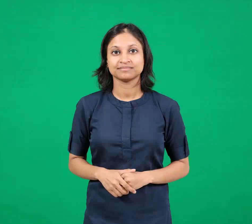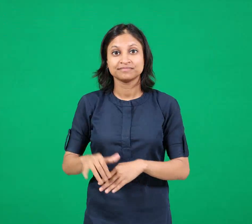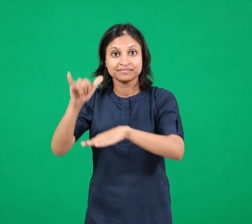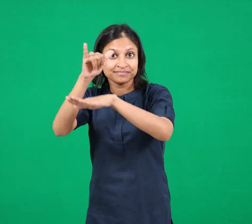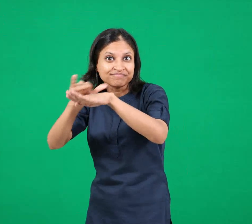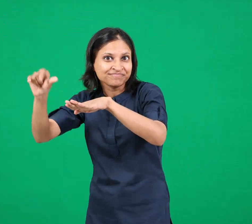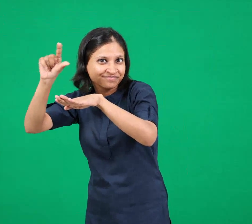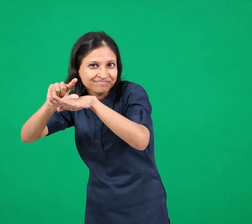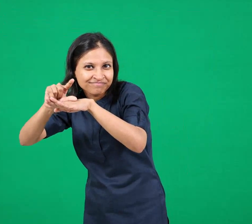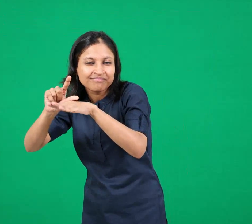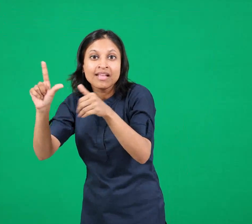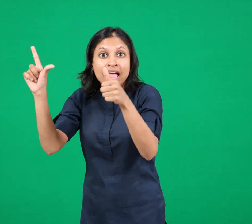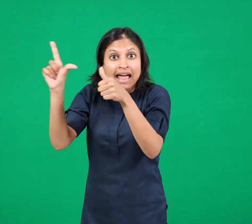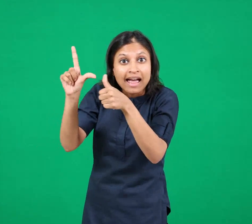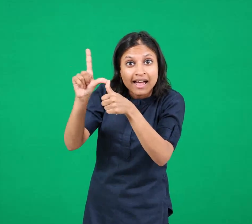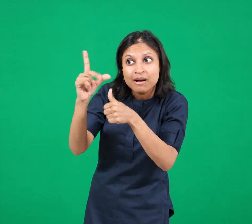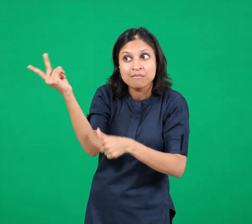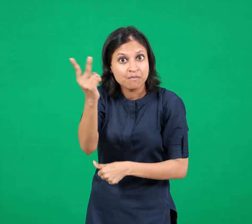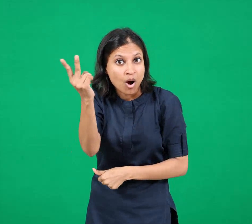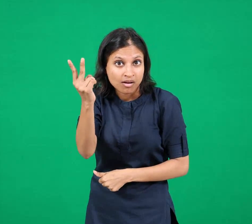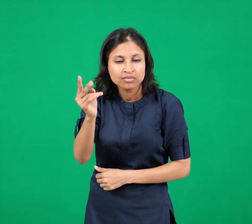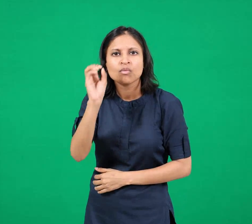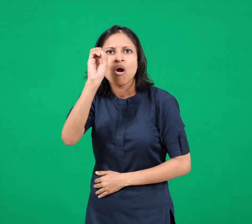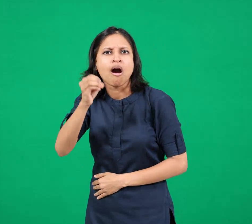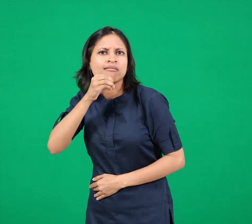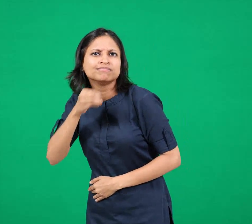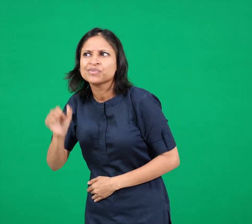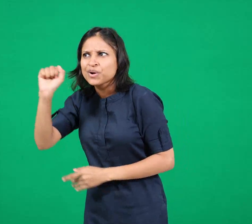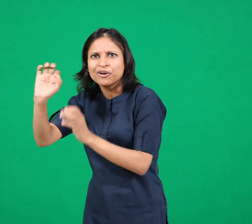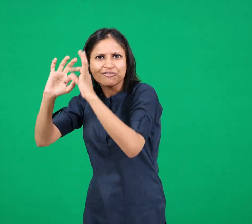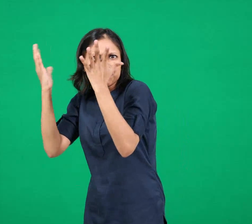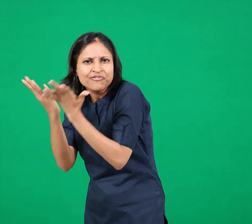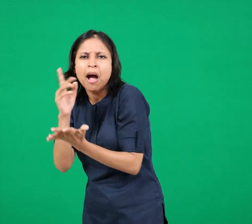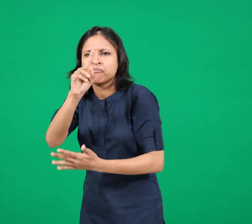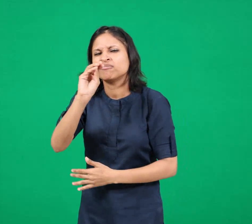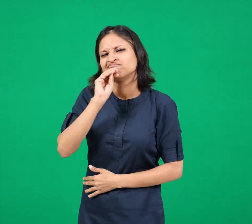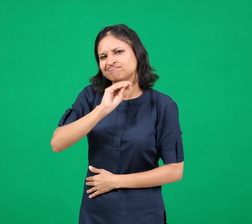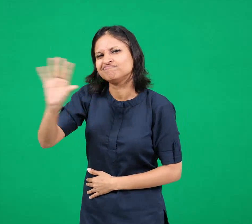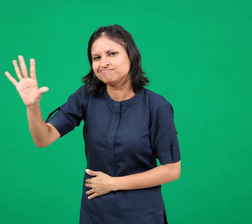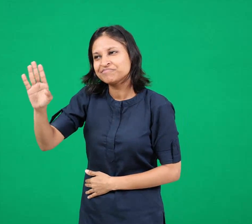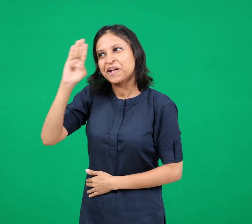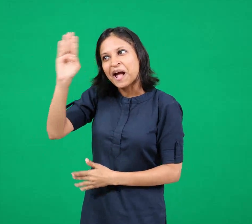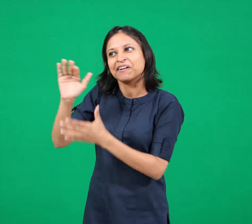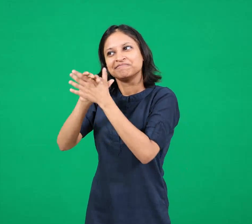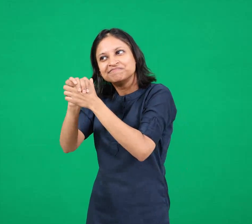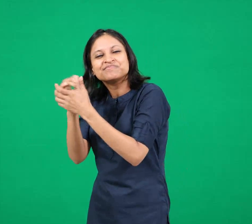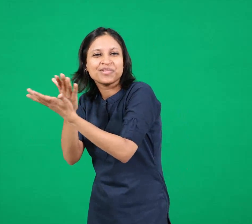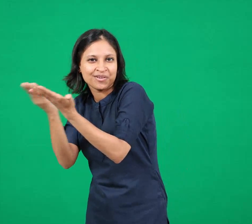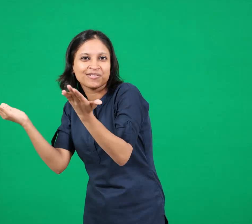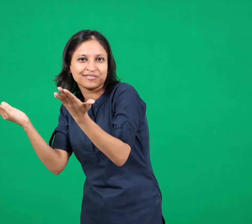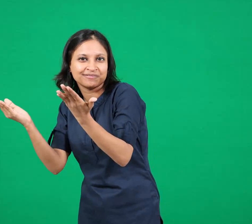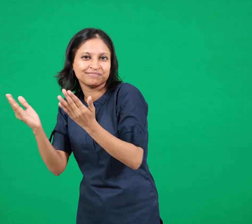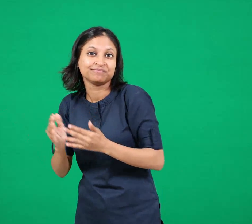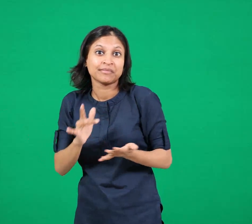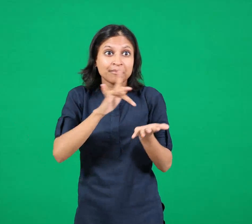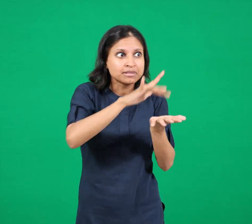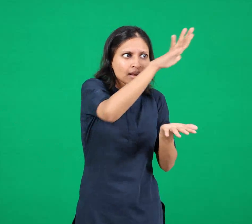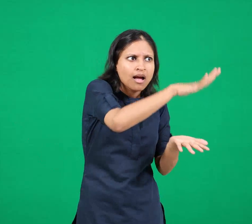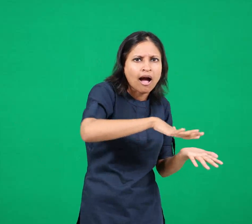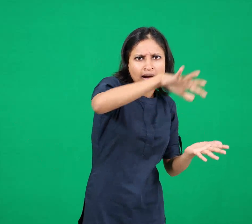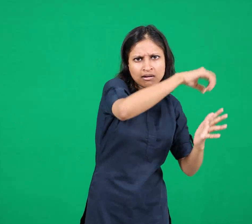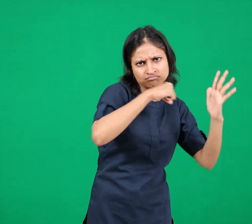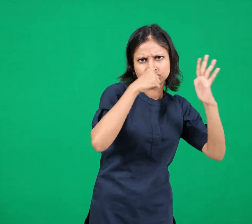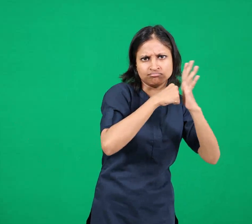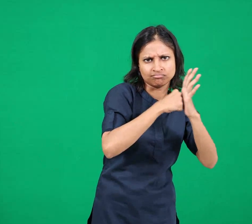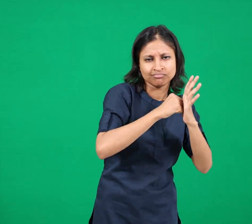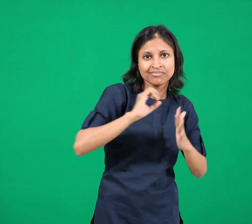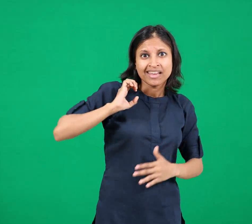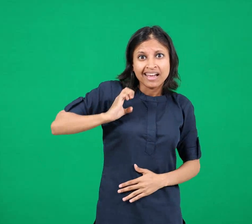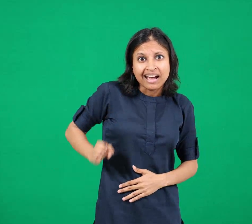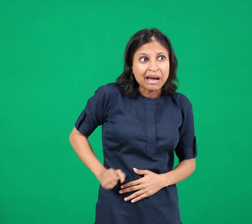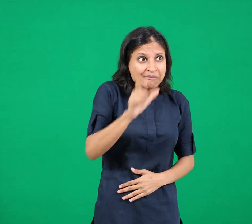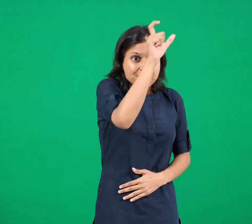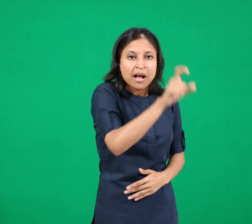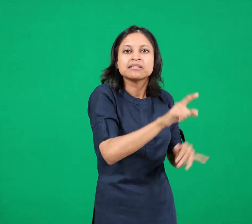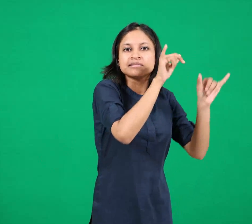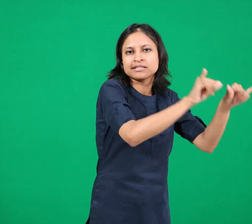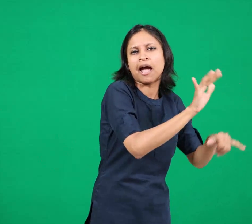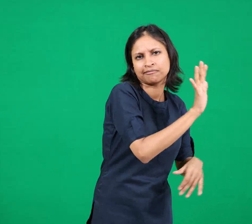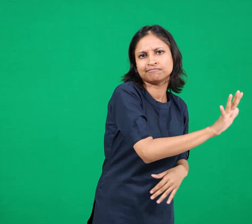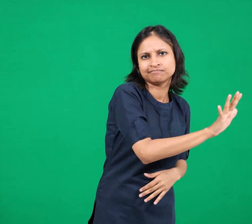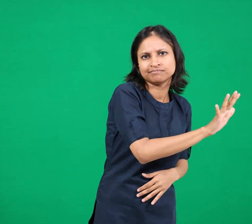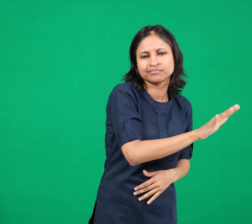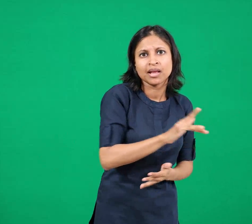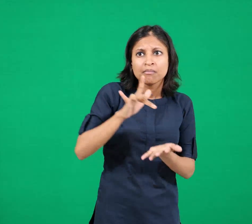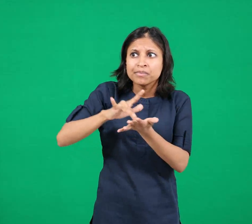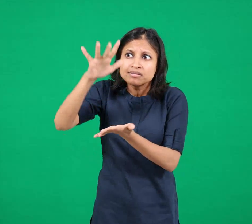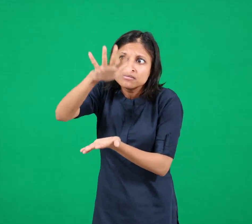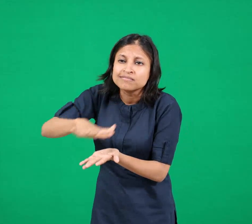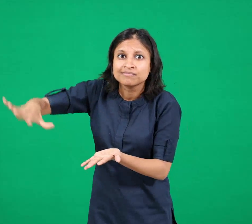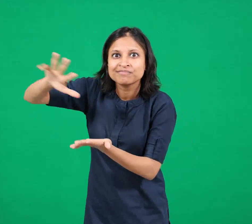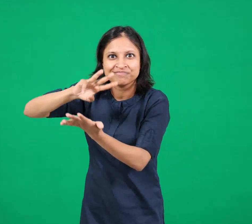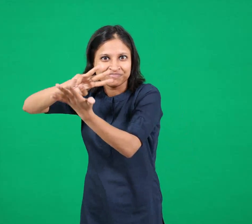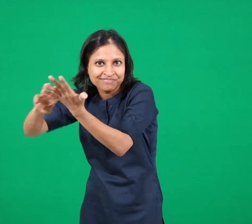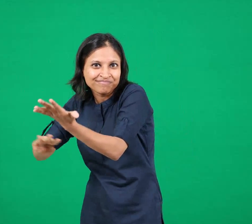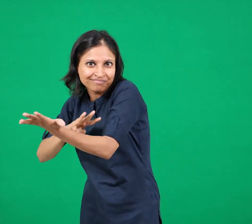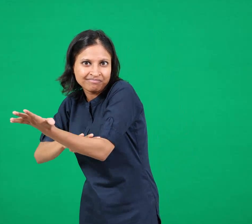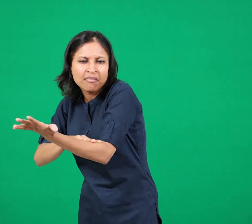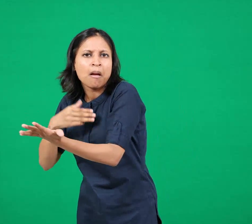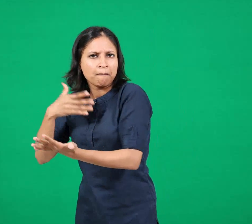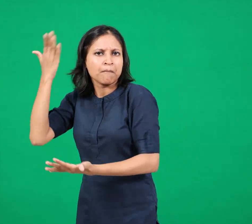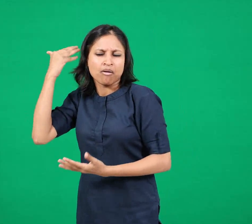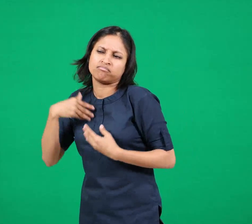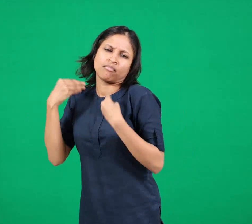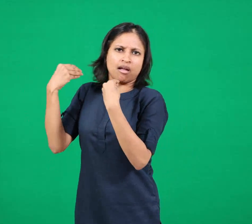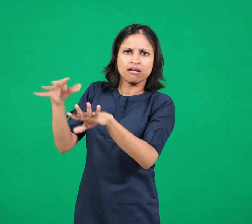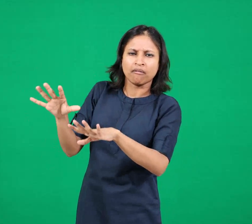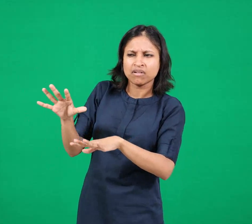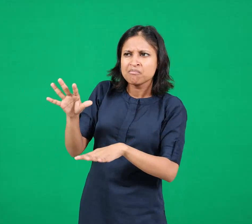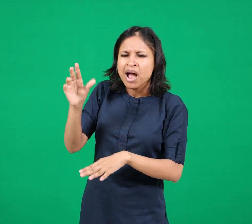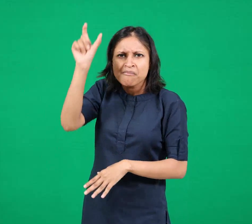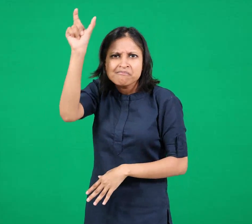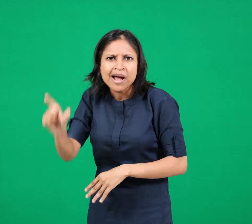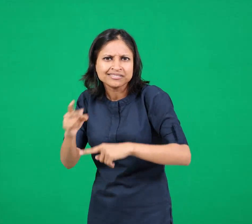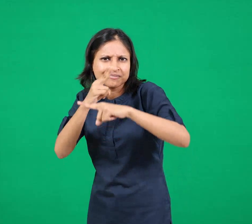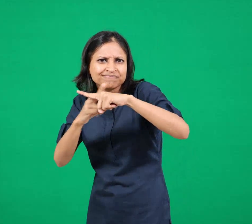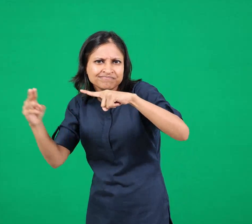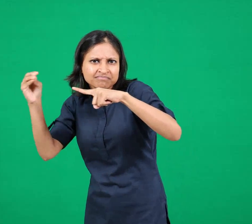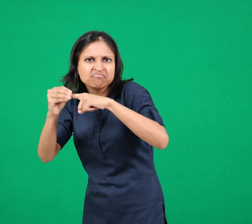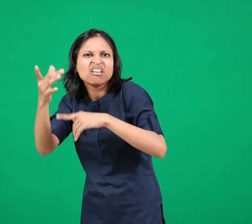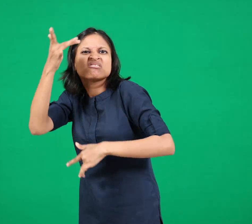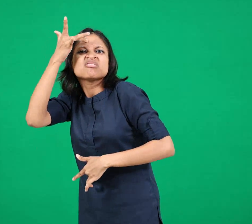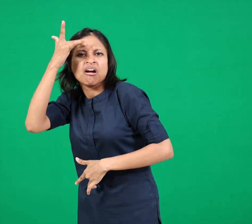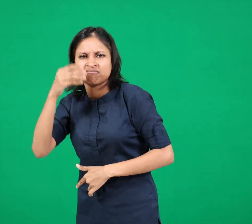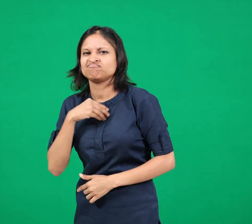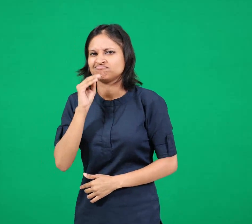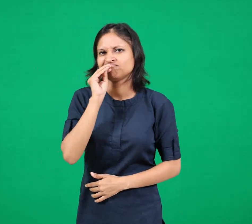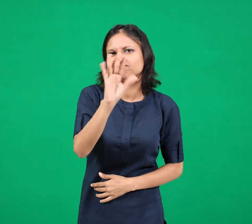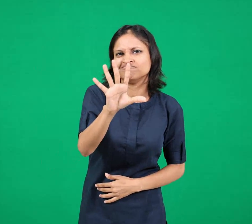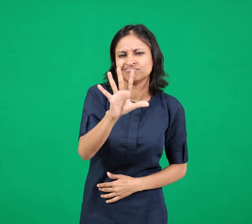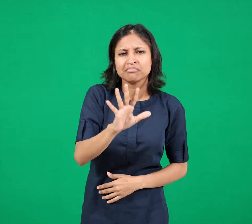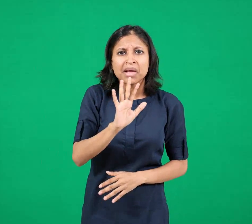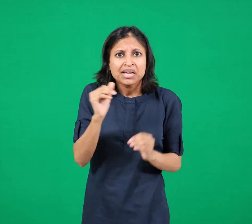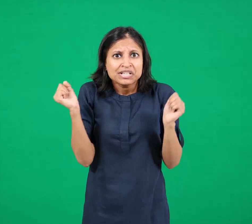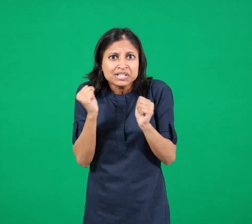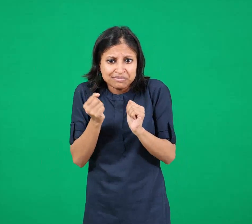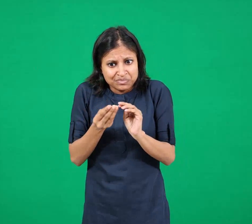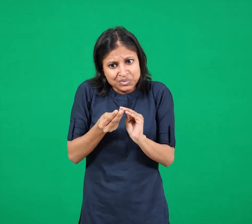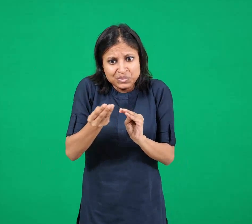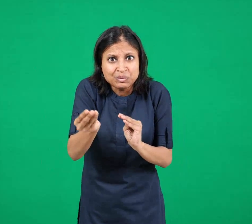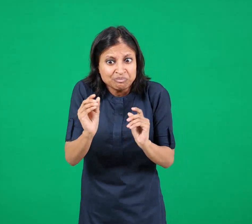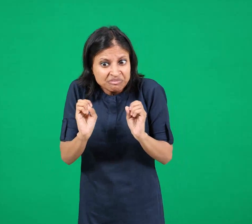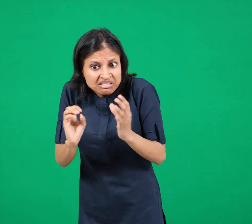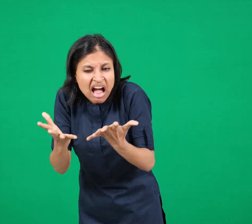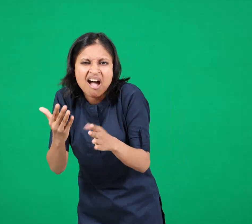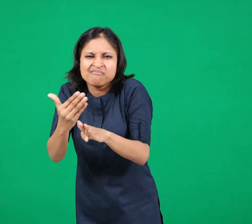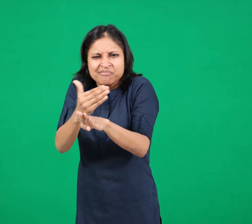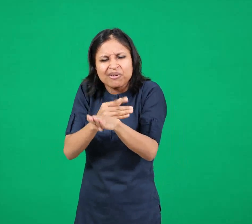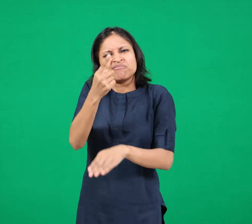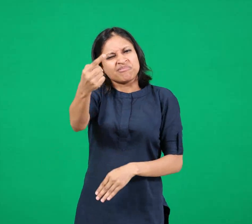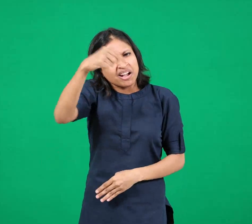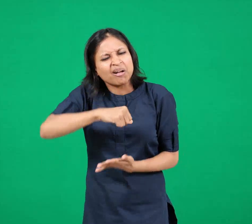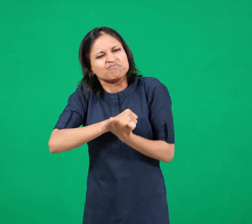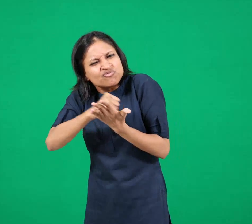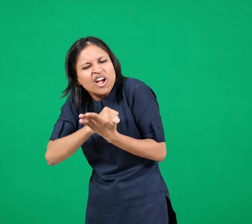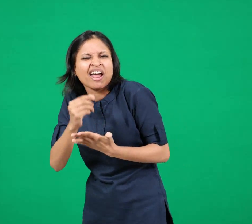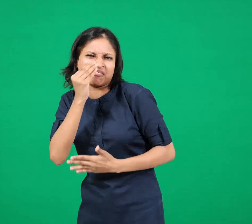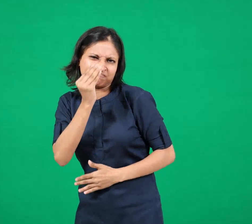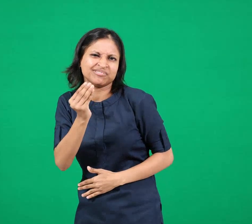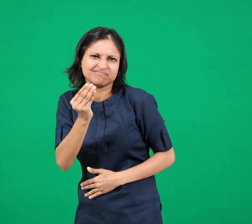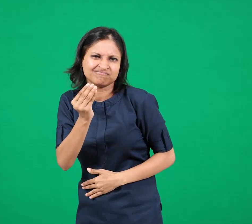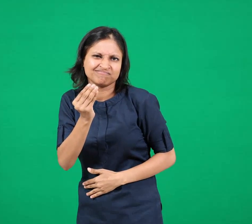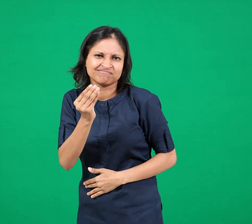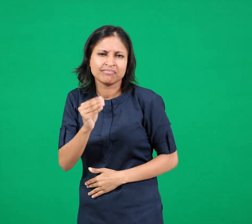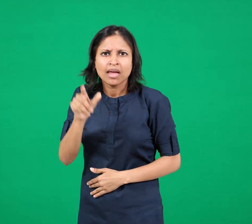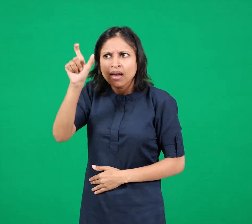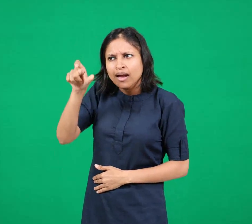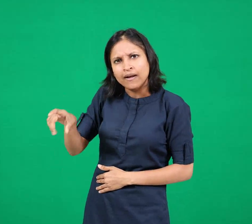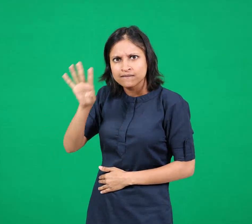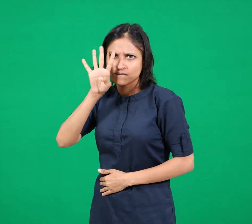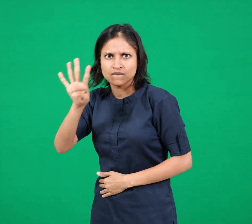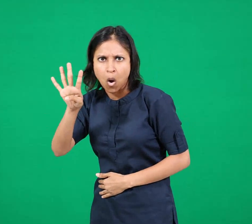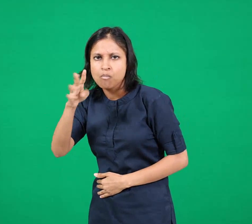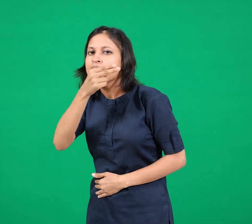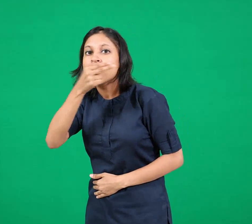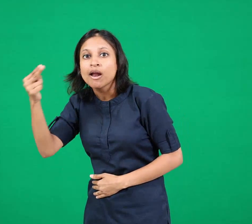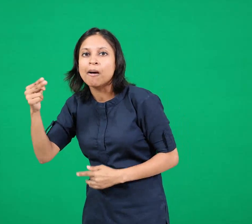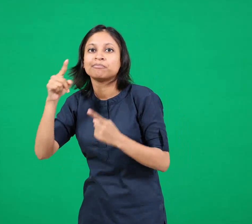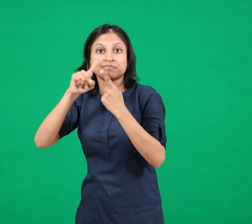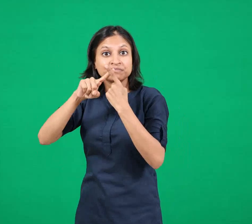Greet Prisca and Aquila, as well as the household of Onesiphorus. Erastus has remained at Corinth, and Trophimus I left sick in Miletus.